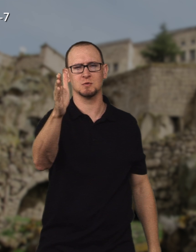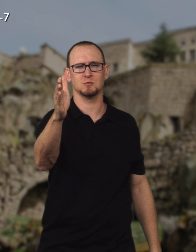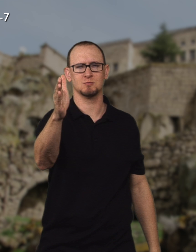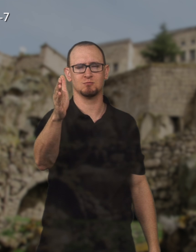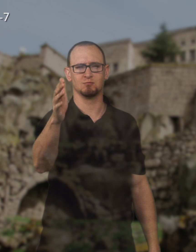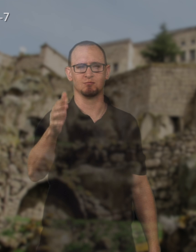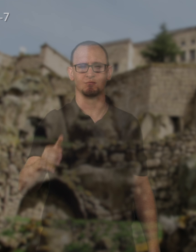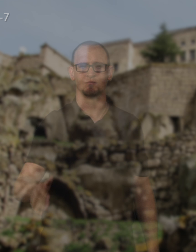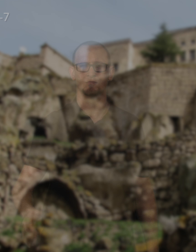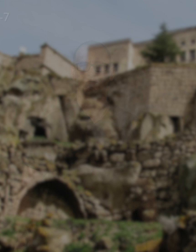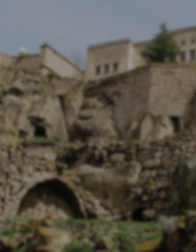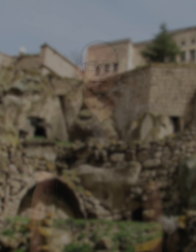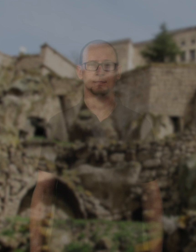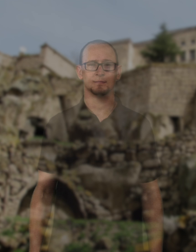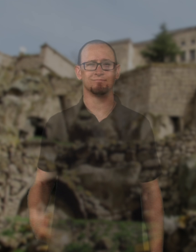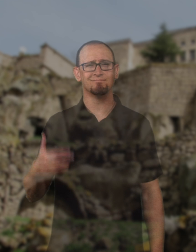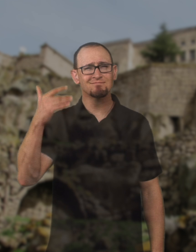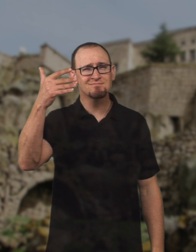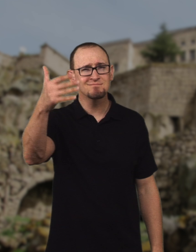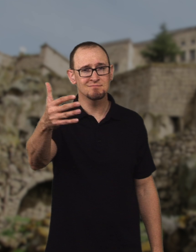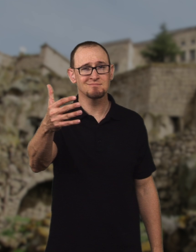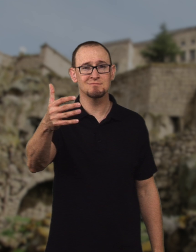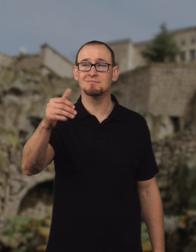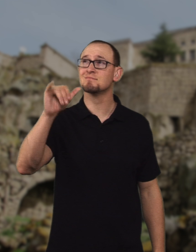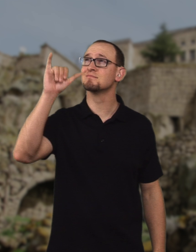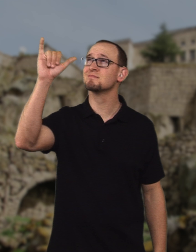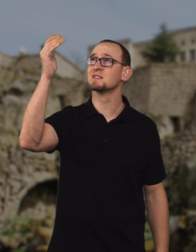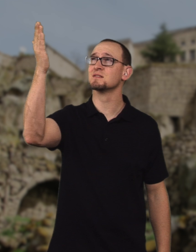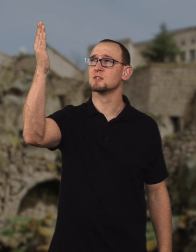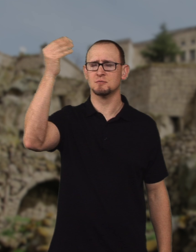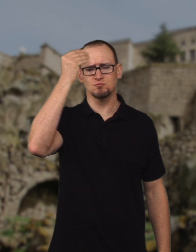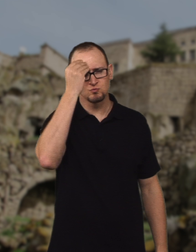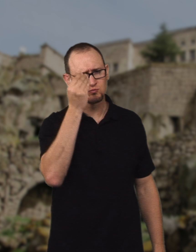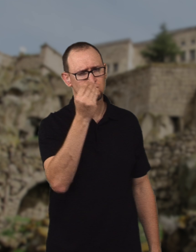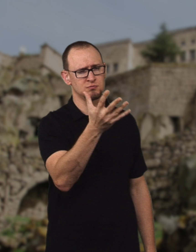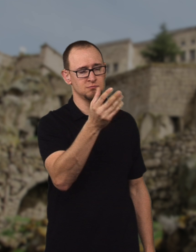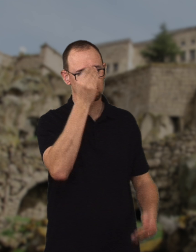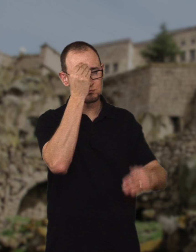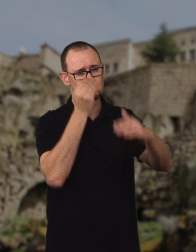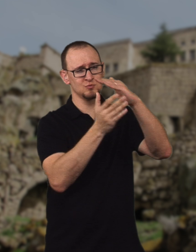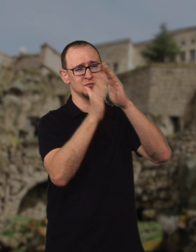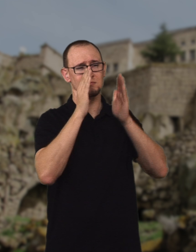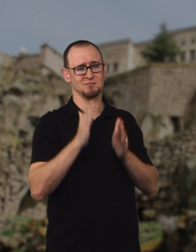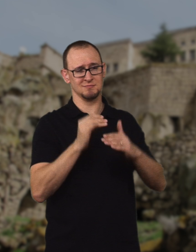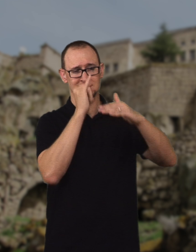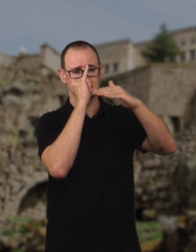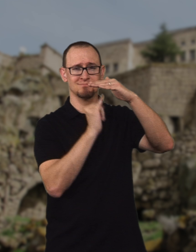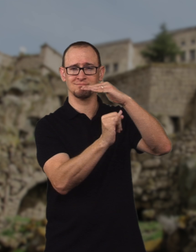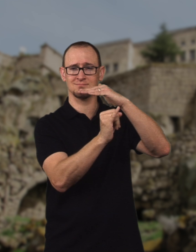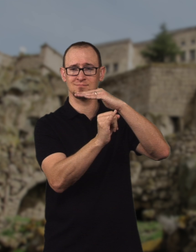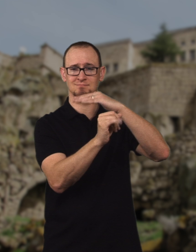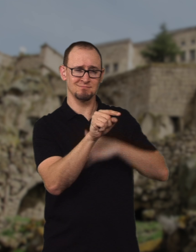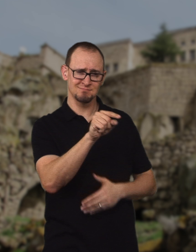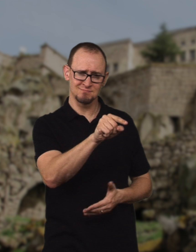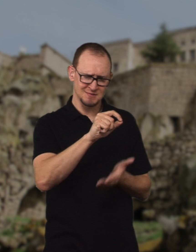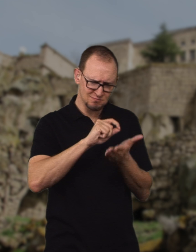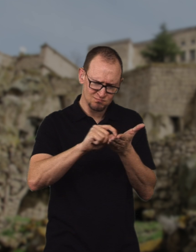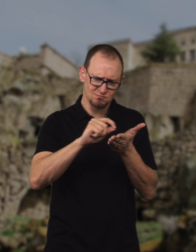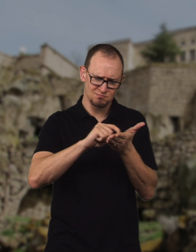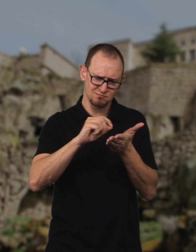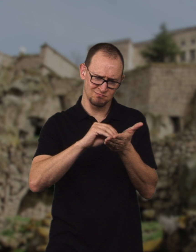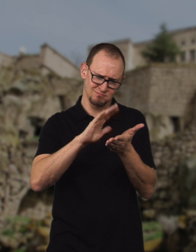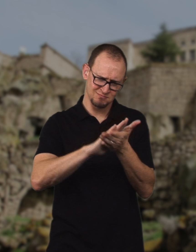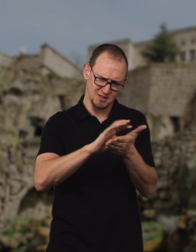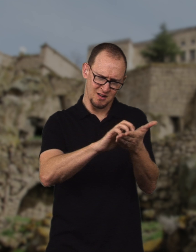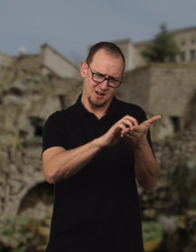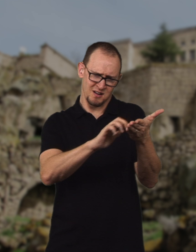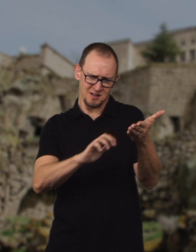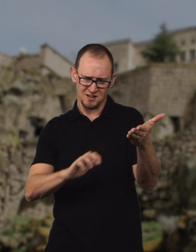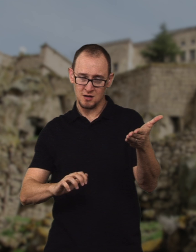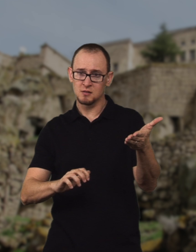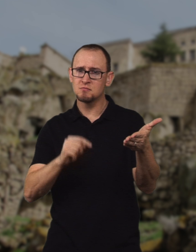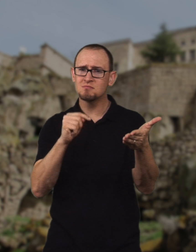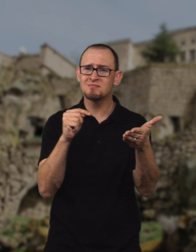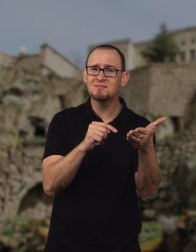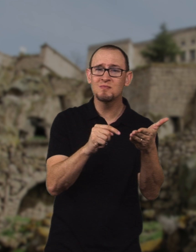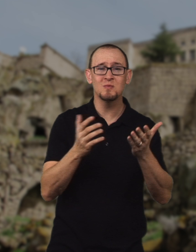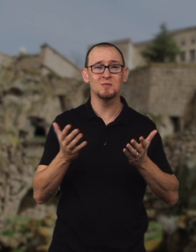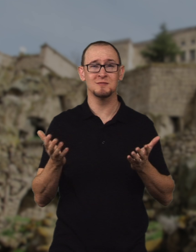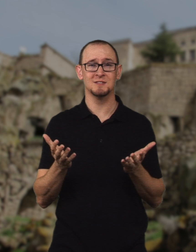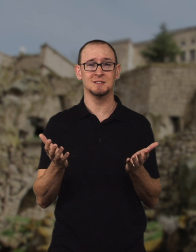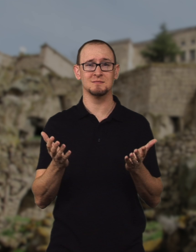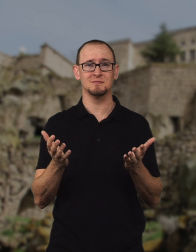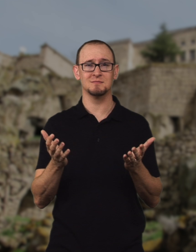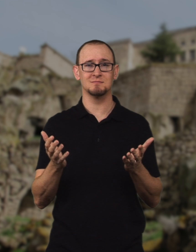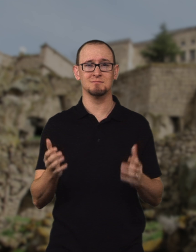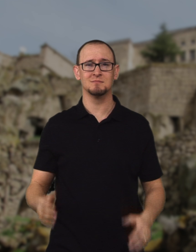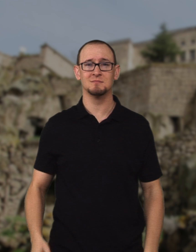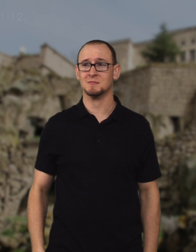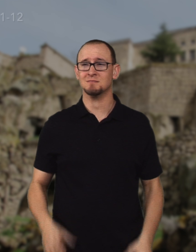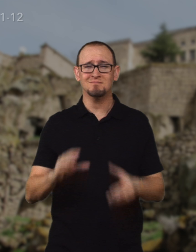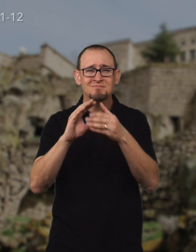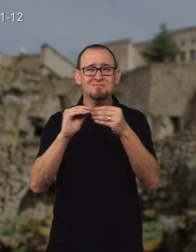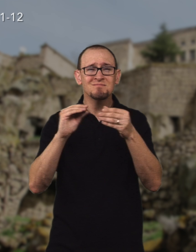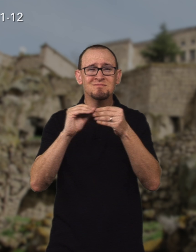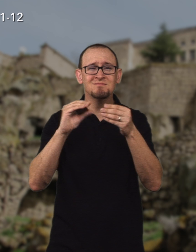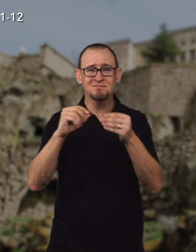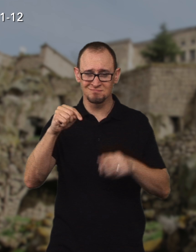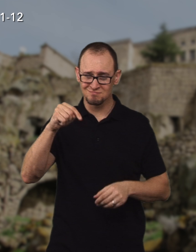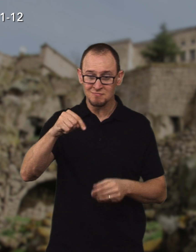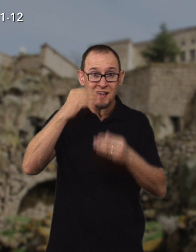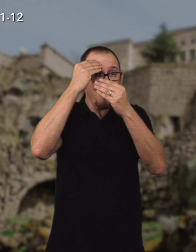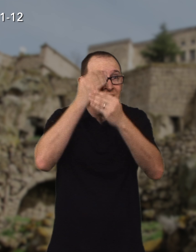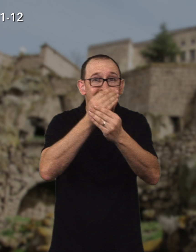The zeal of the LORD of Hosts will accomplish this.